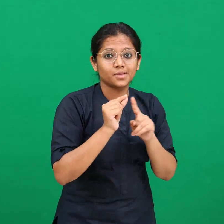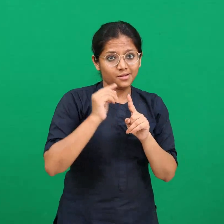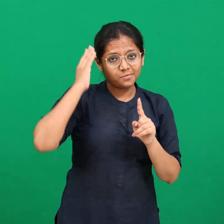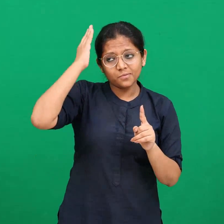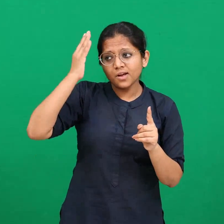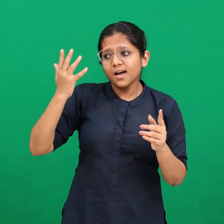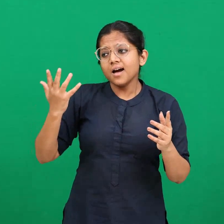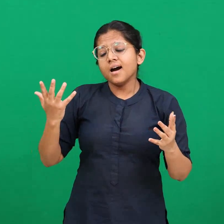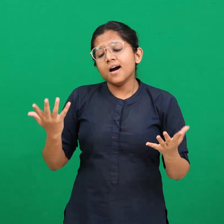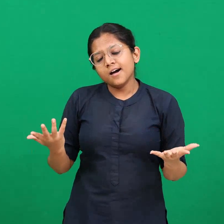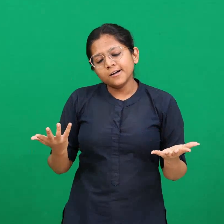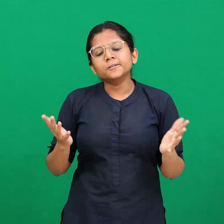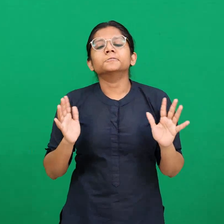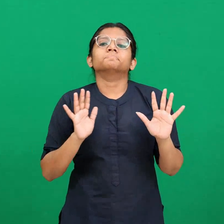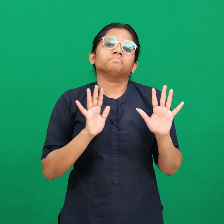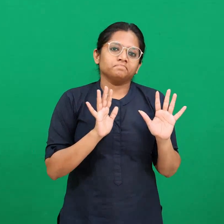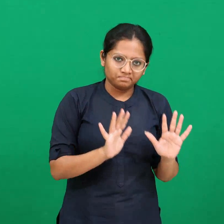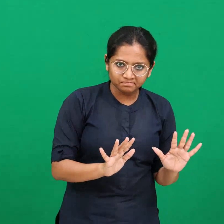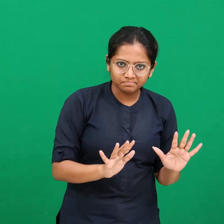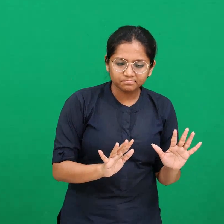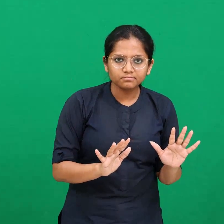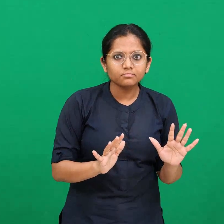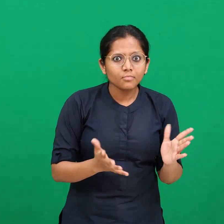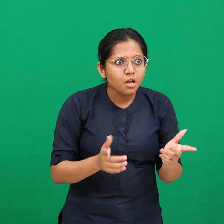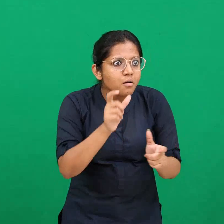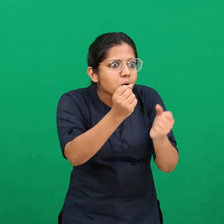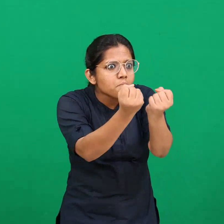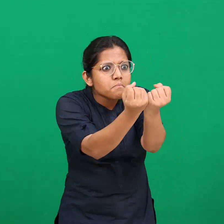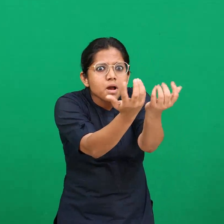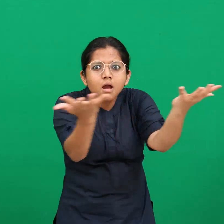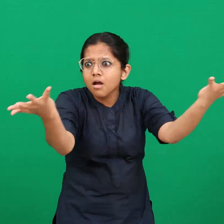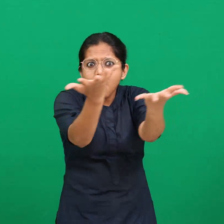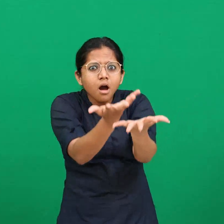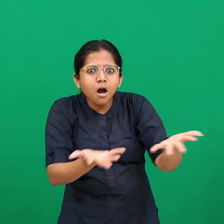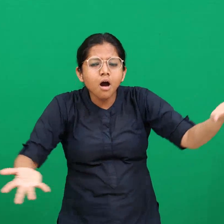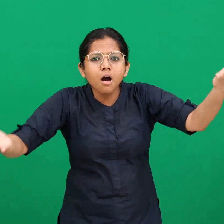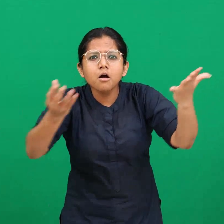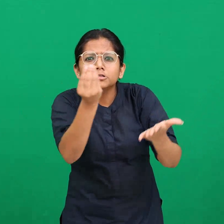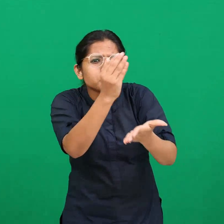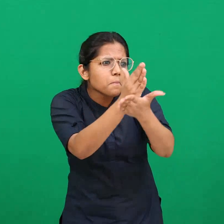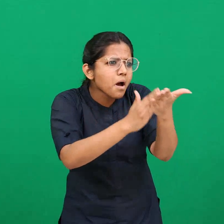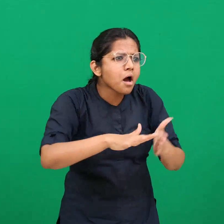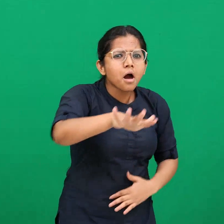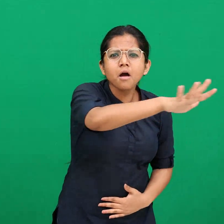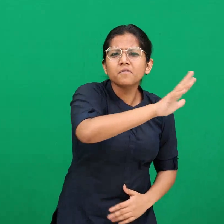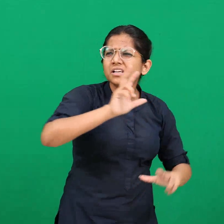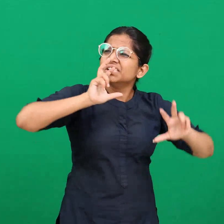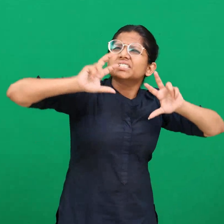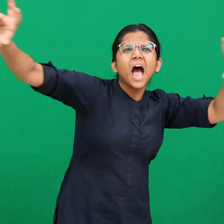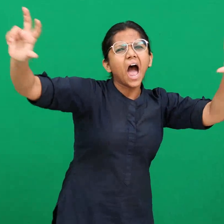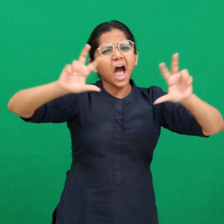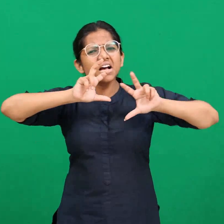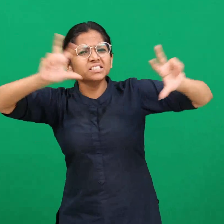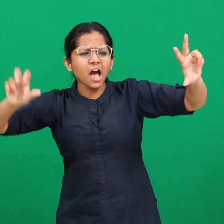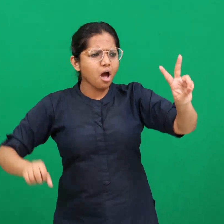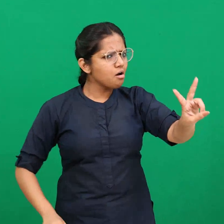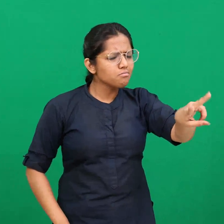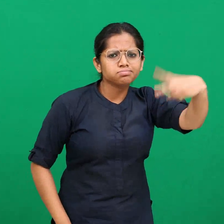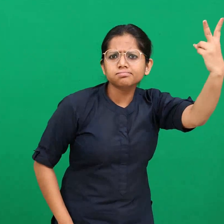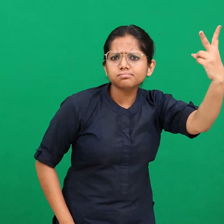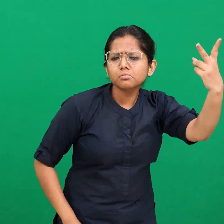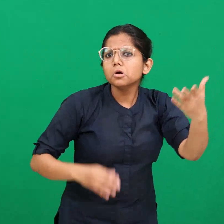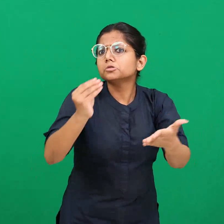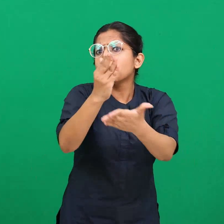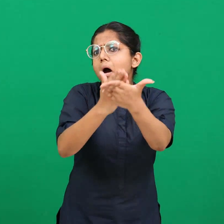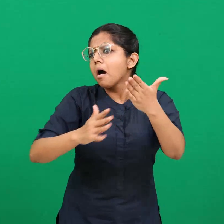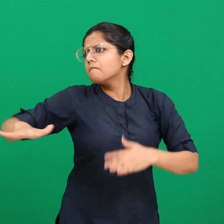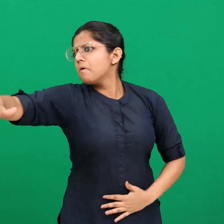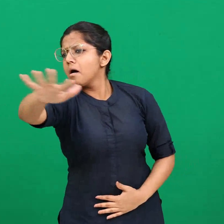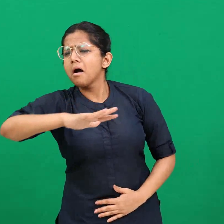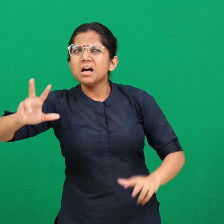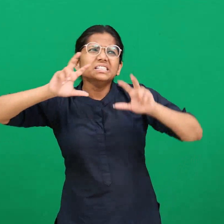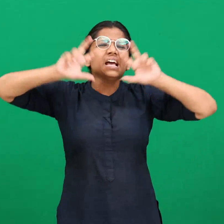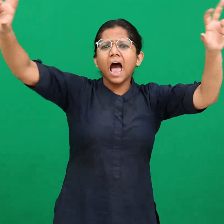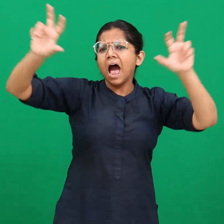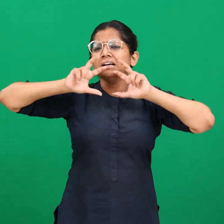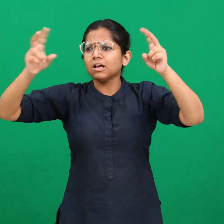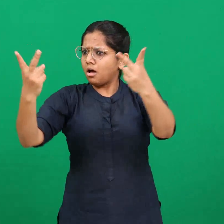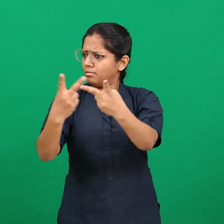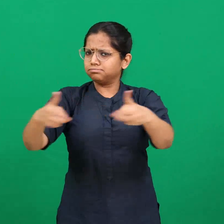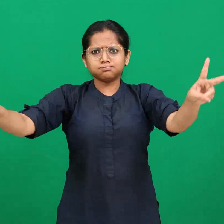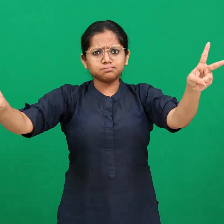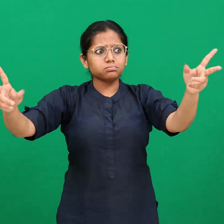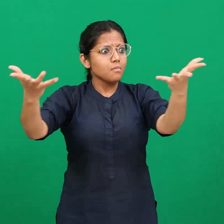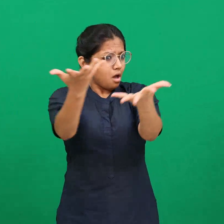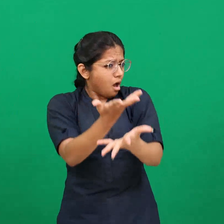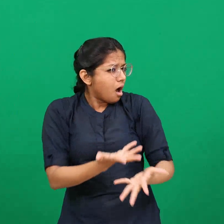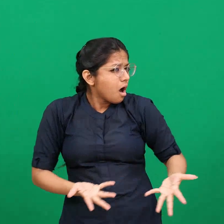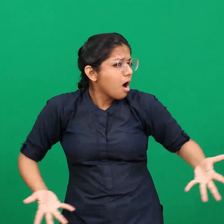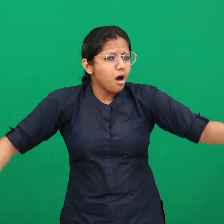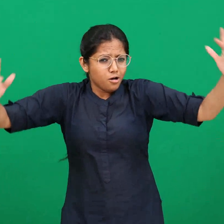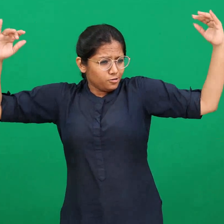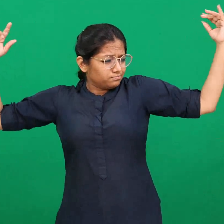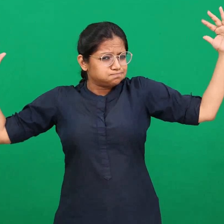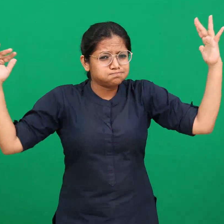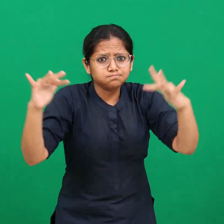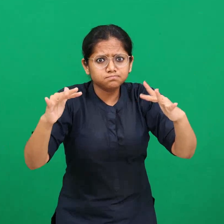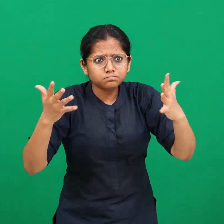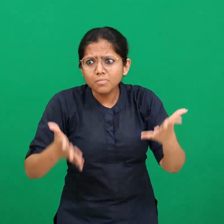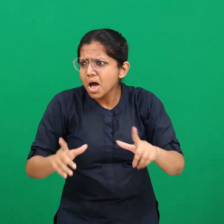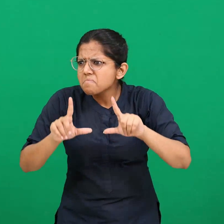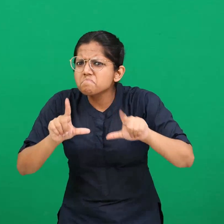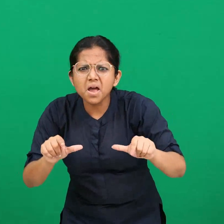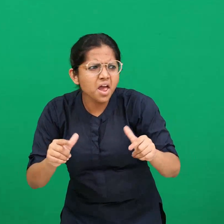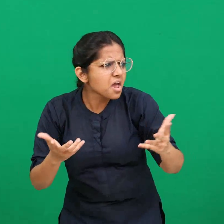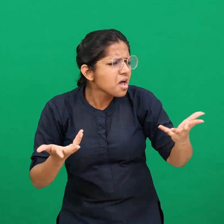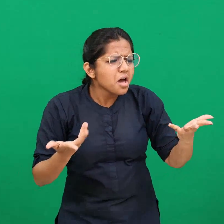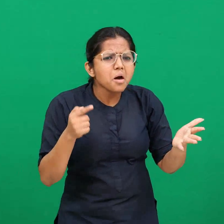Meanwhile the assembly was in turmoil.